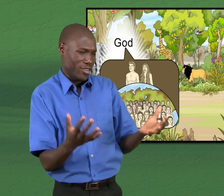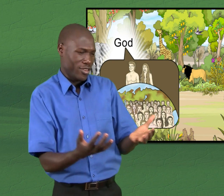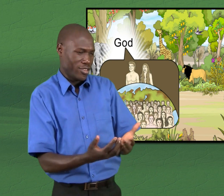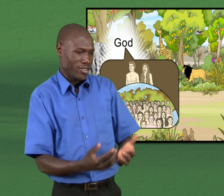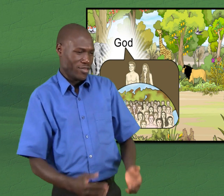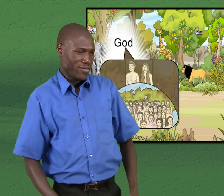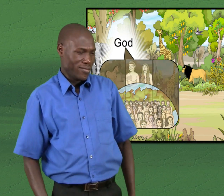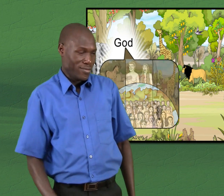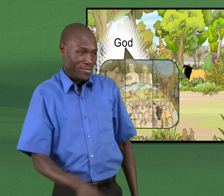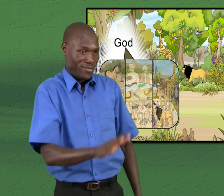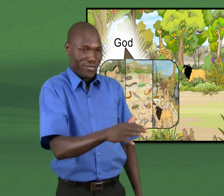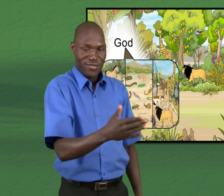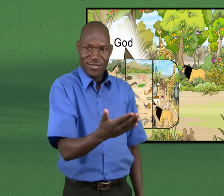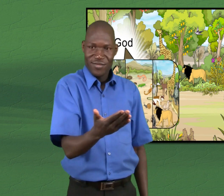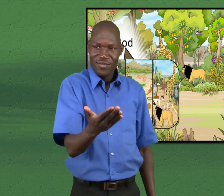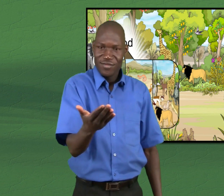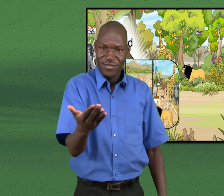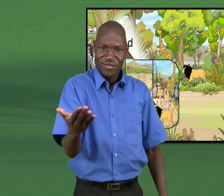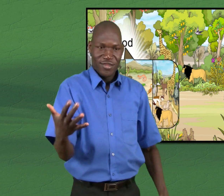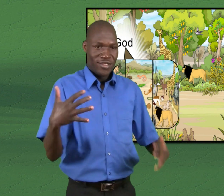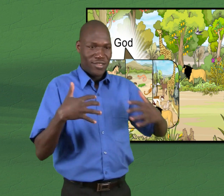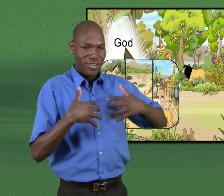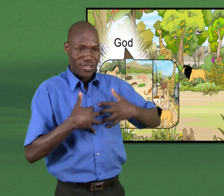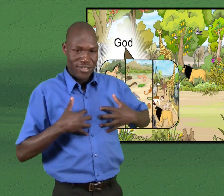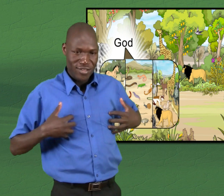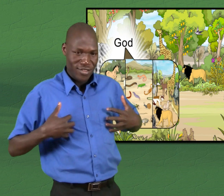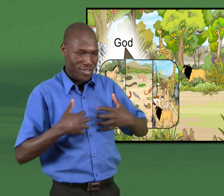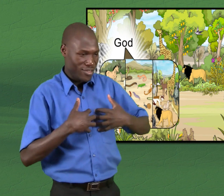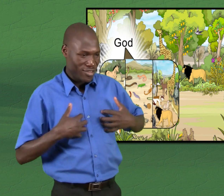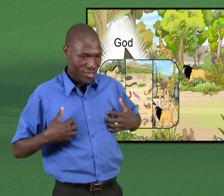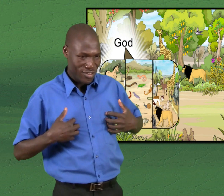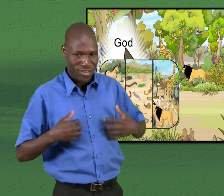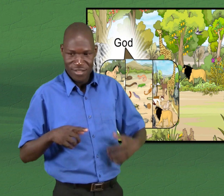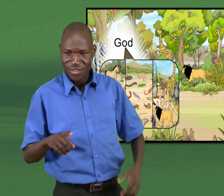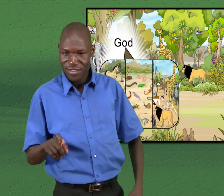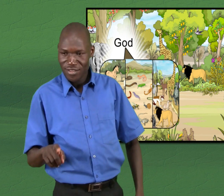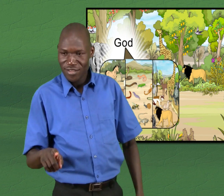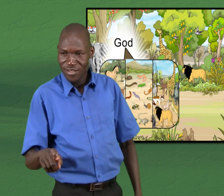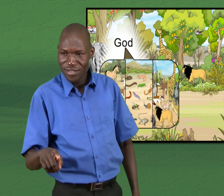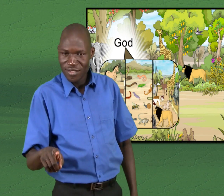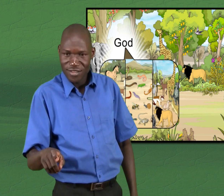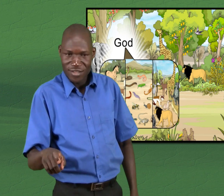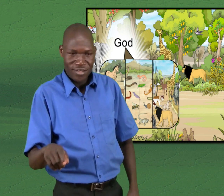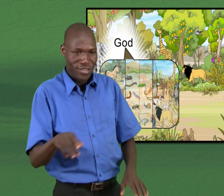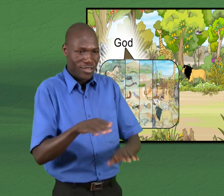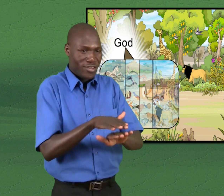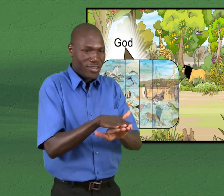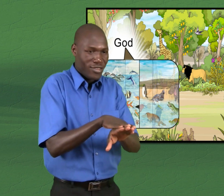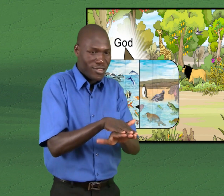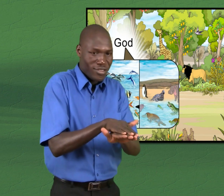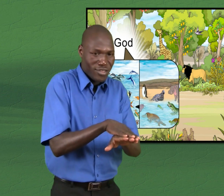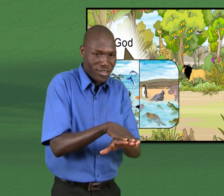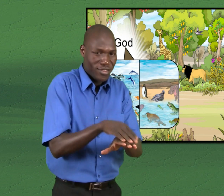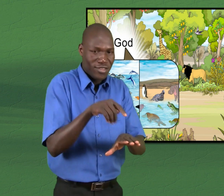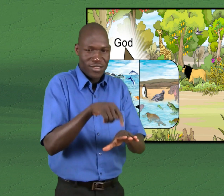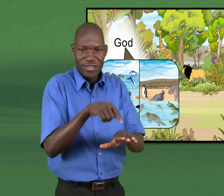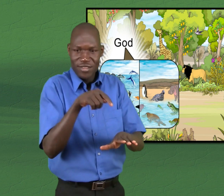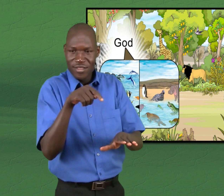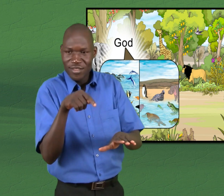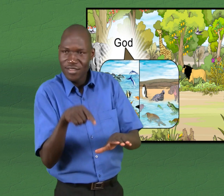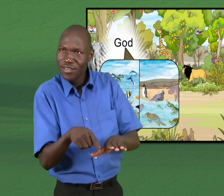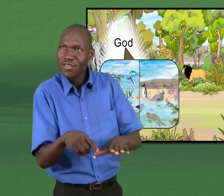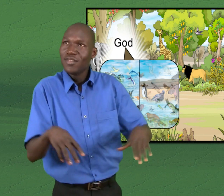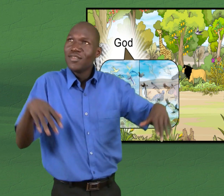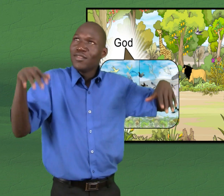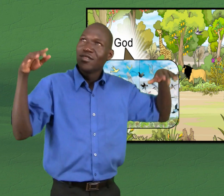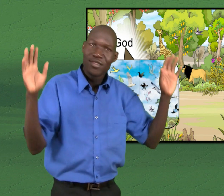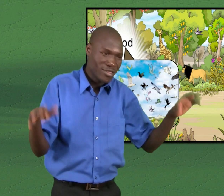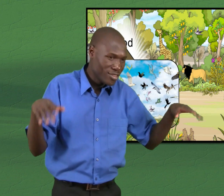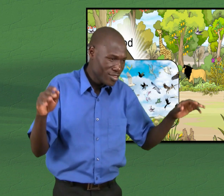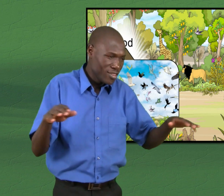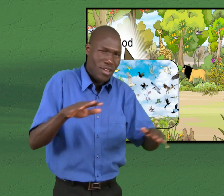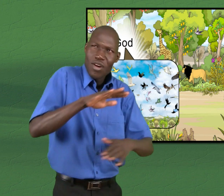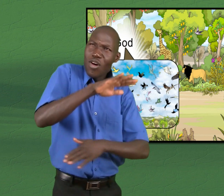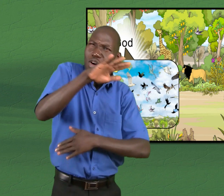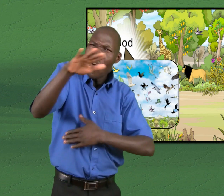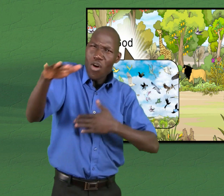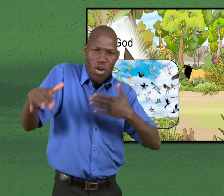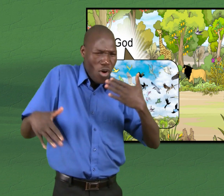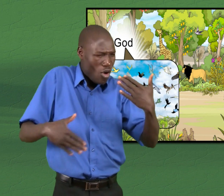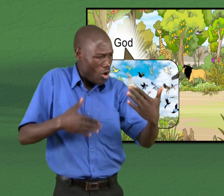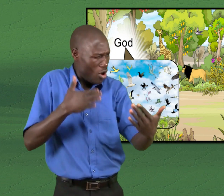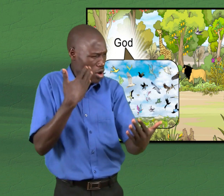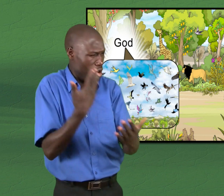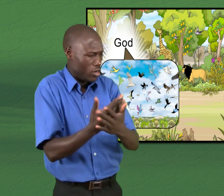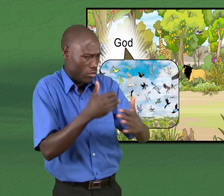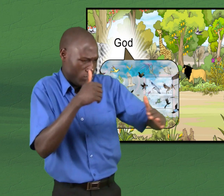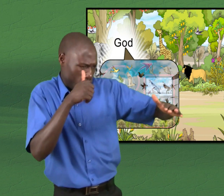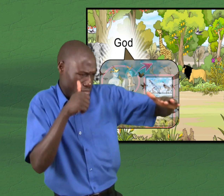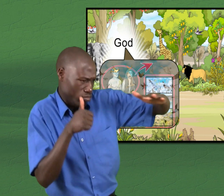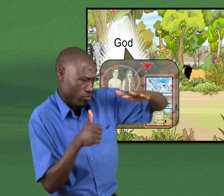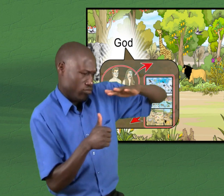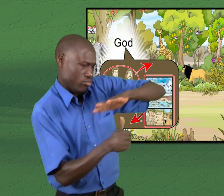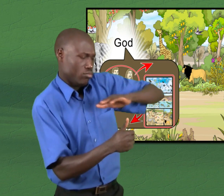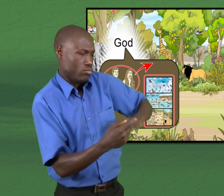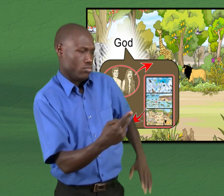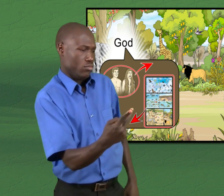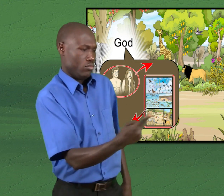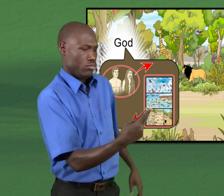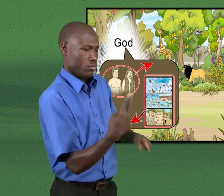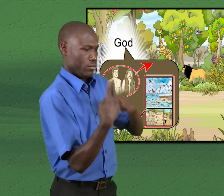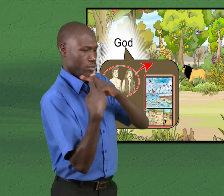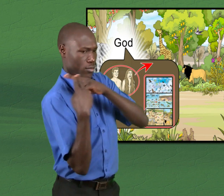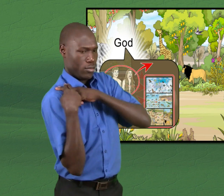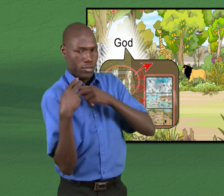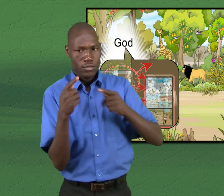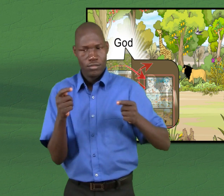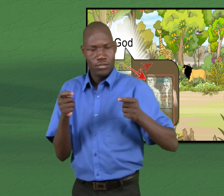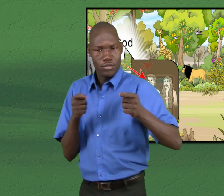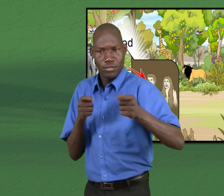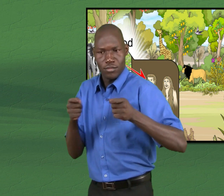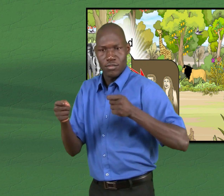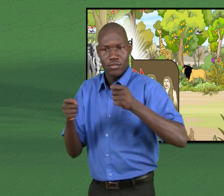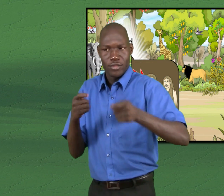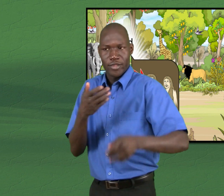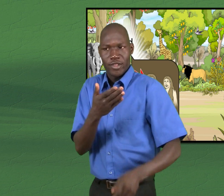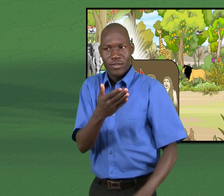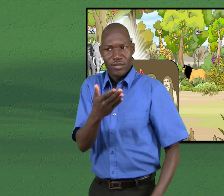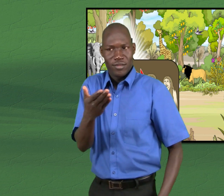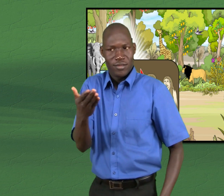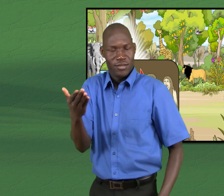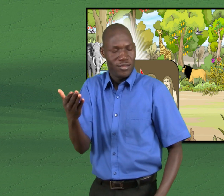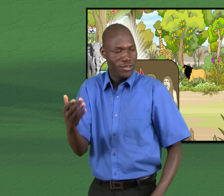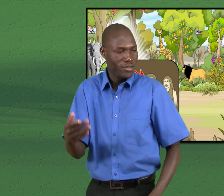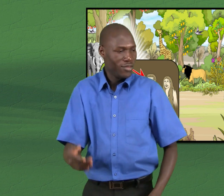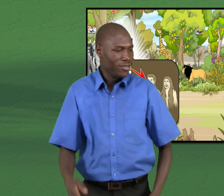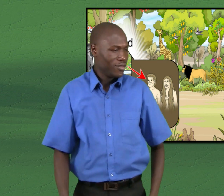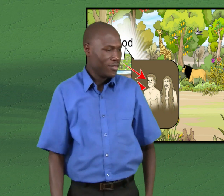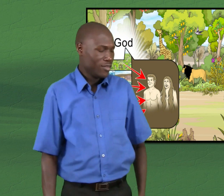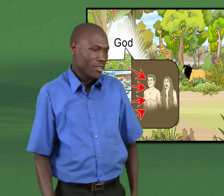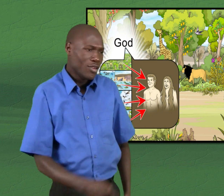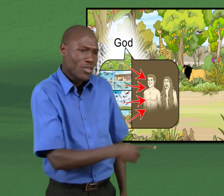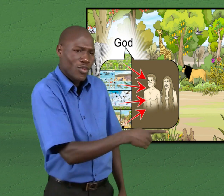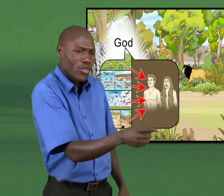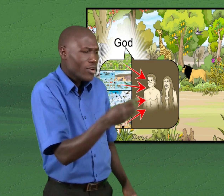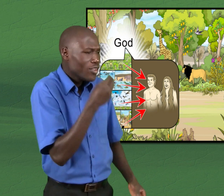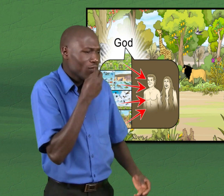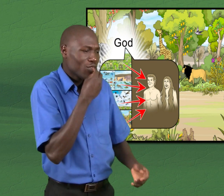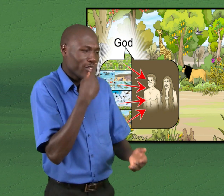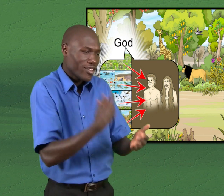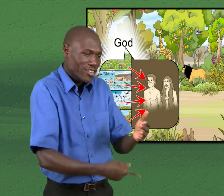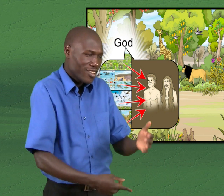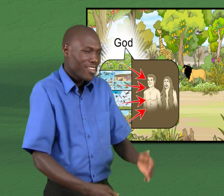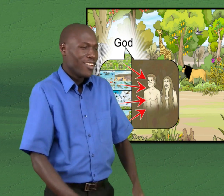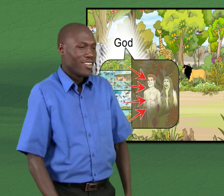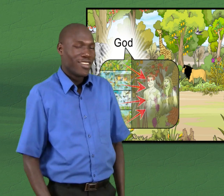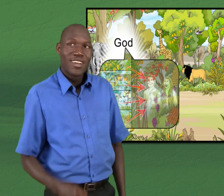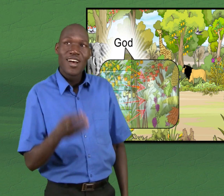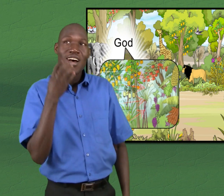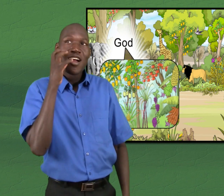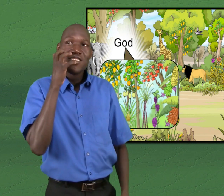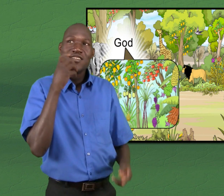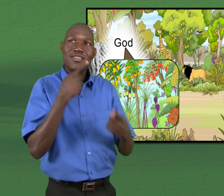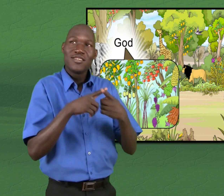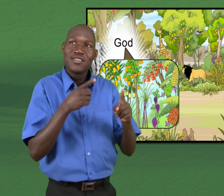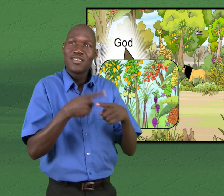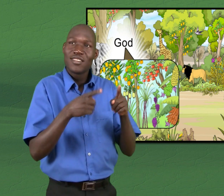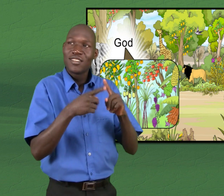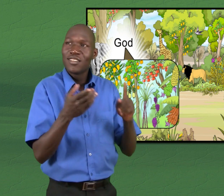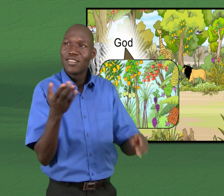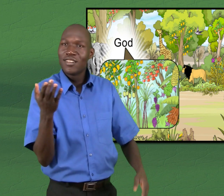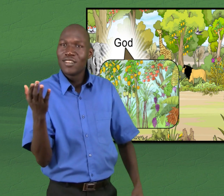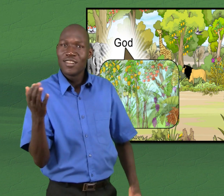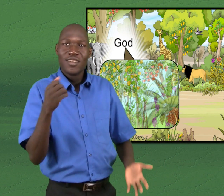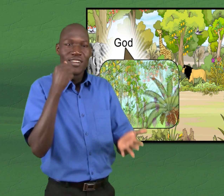rule over the fish of the sea and the birds of the air and every creature that crawls upon the earth.”